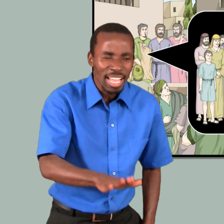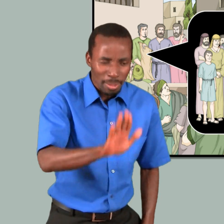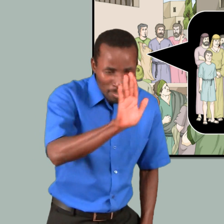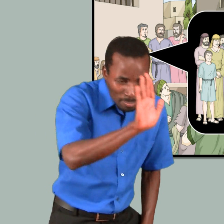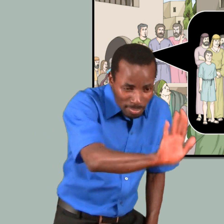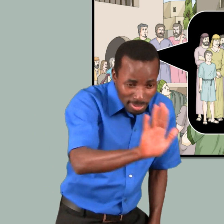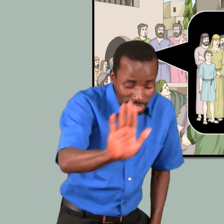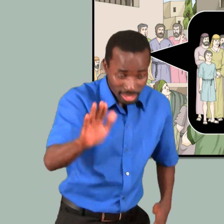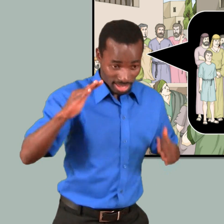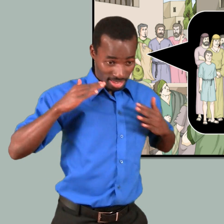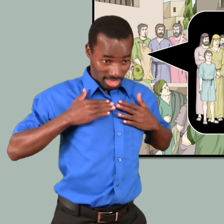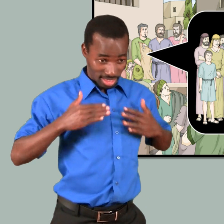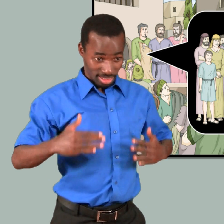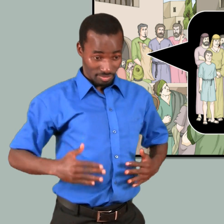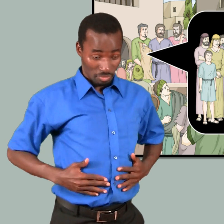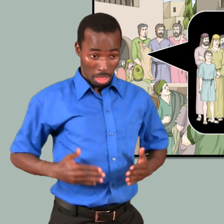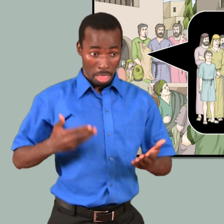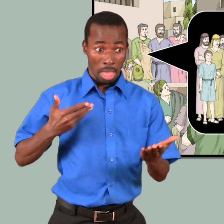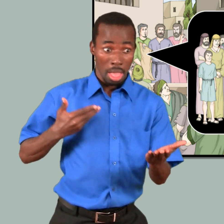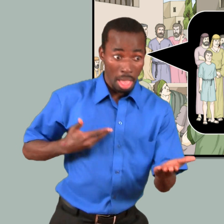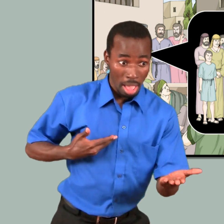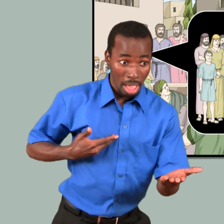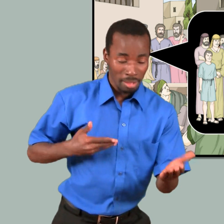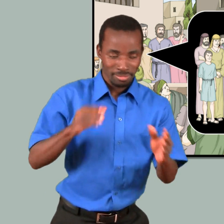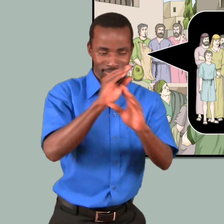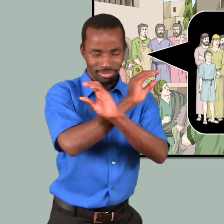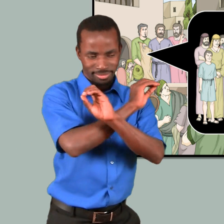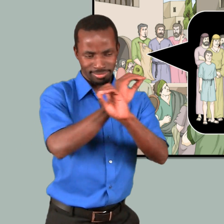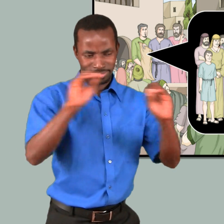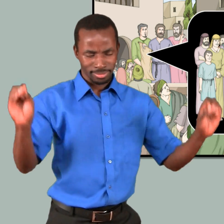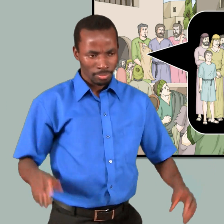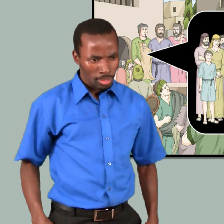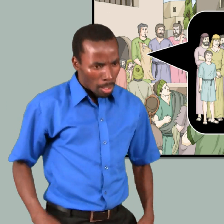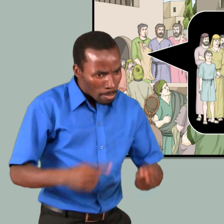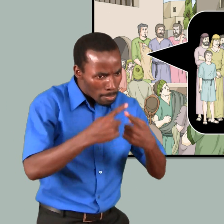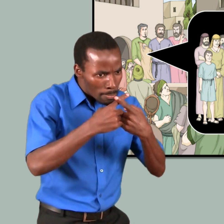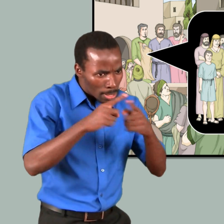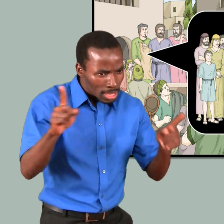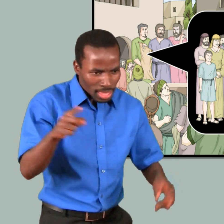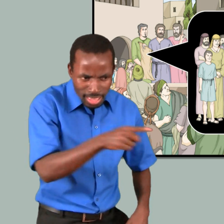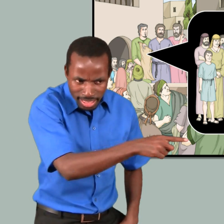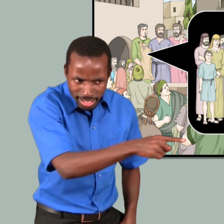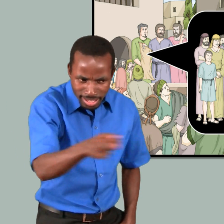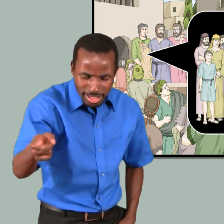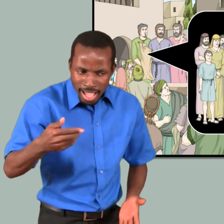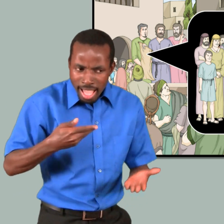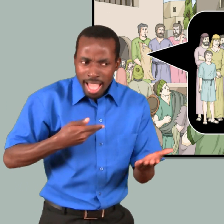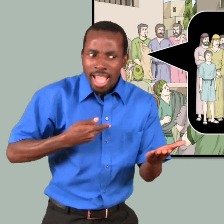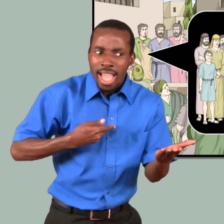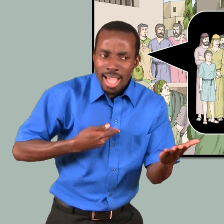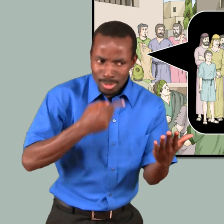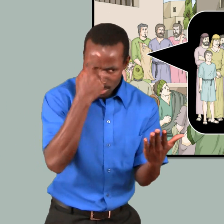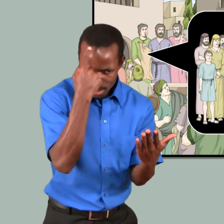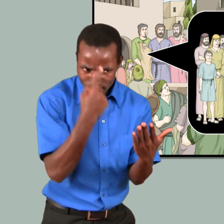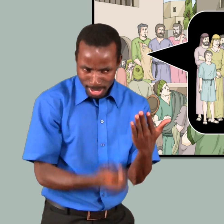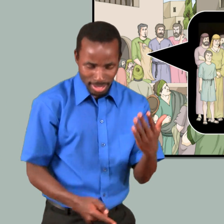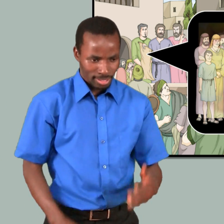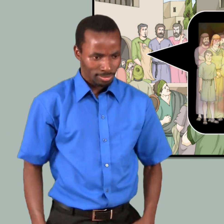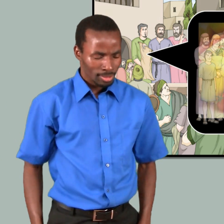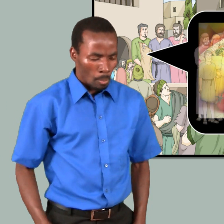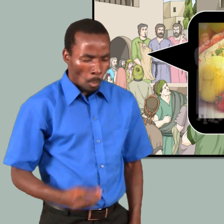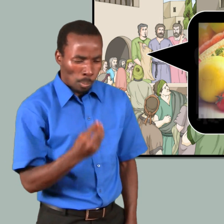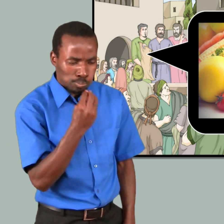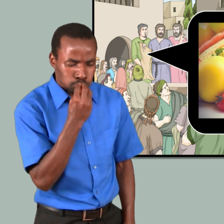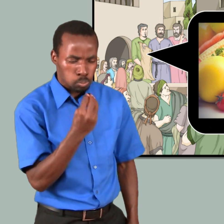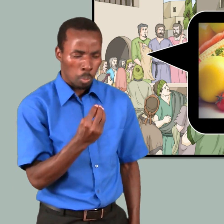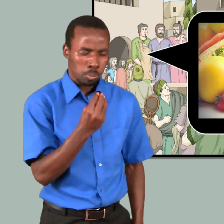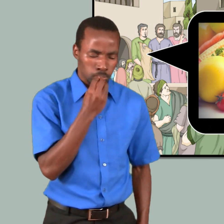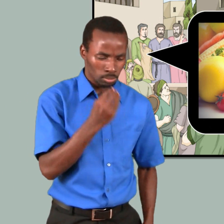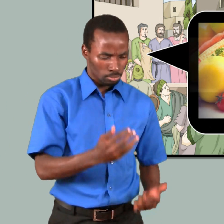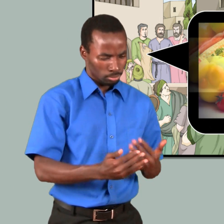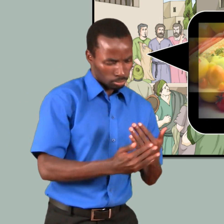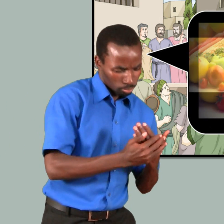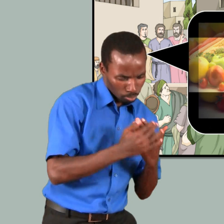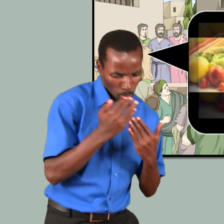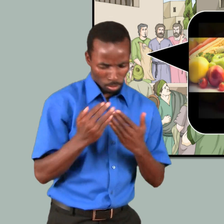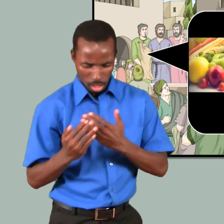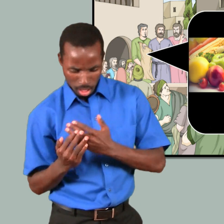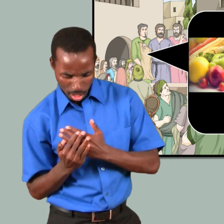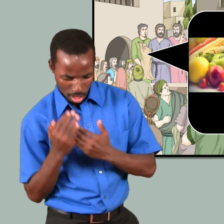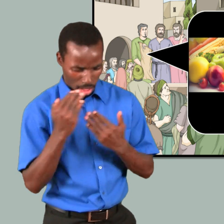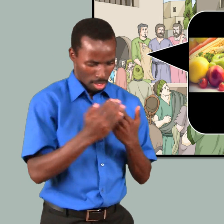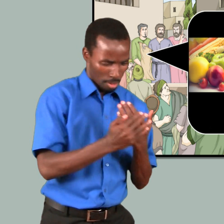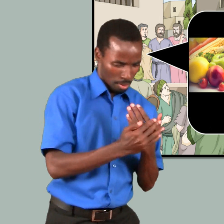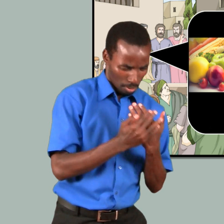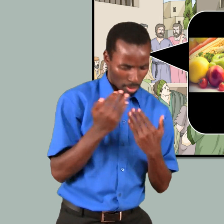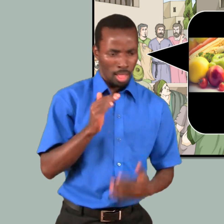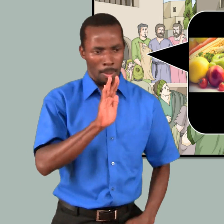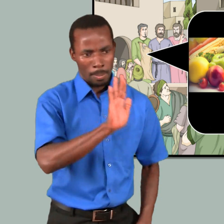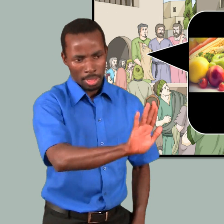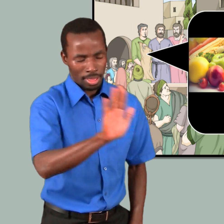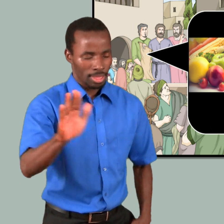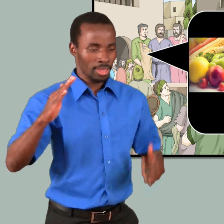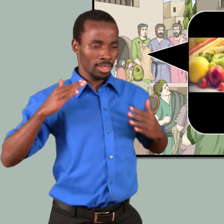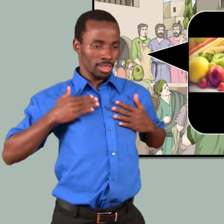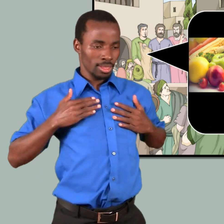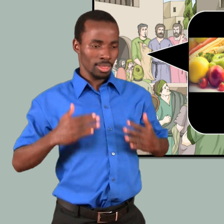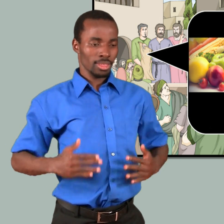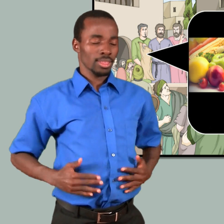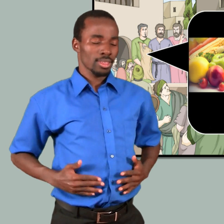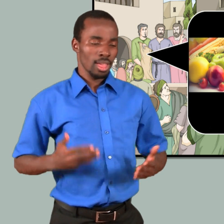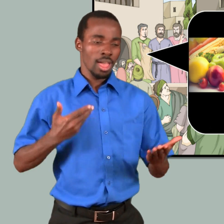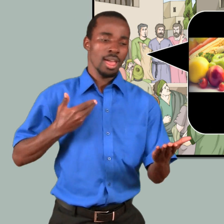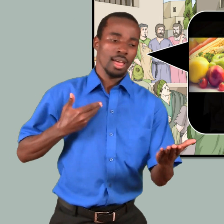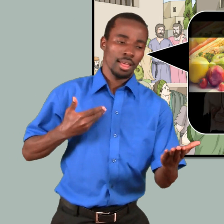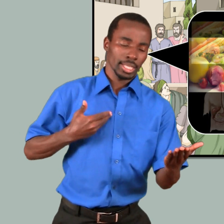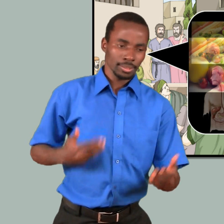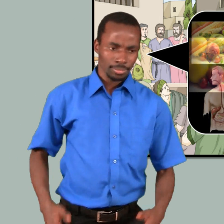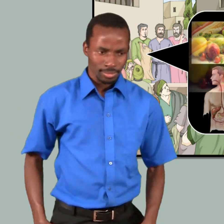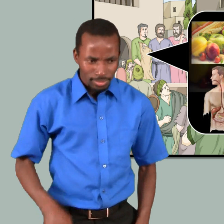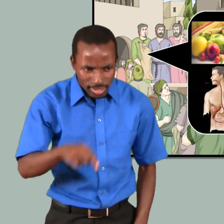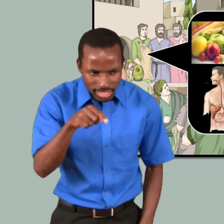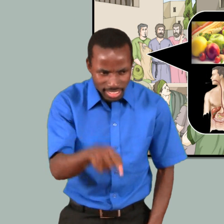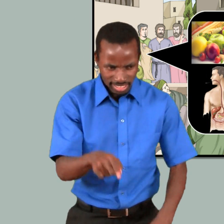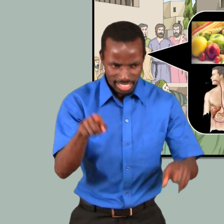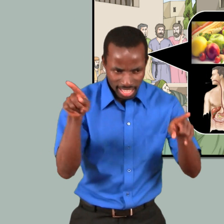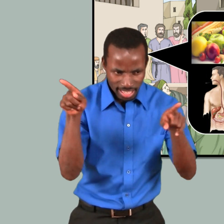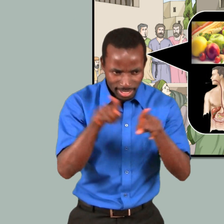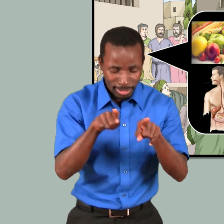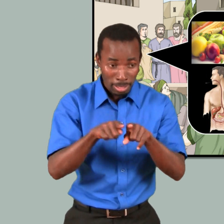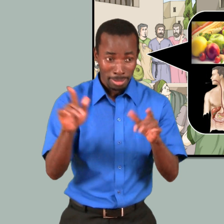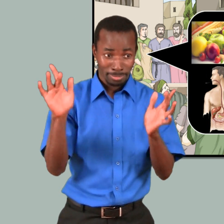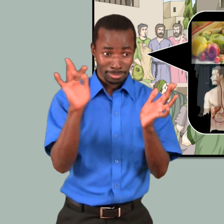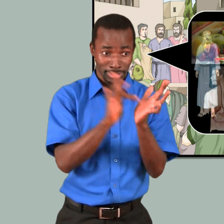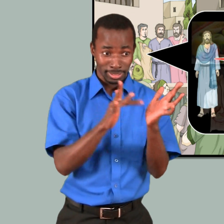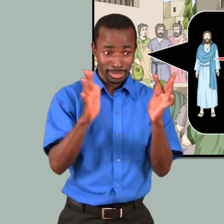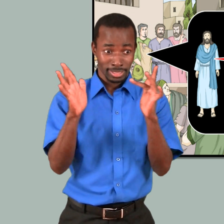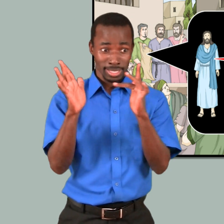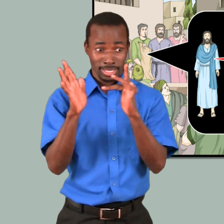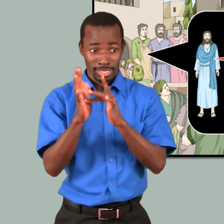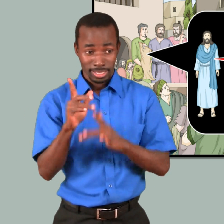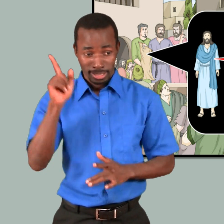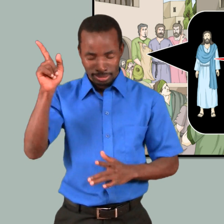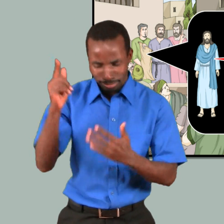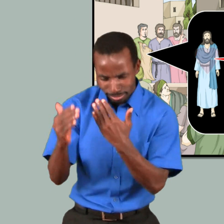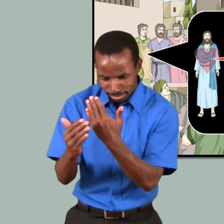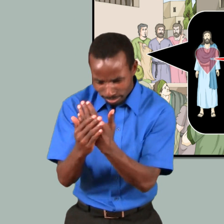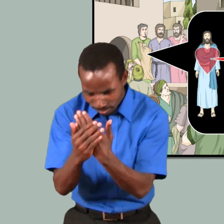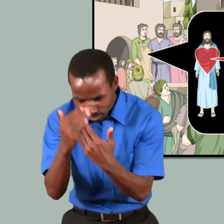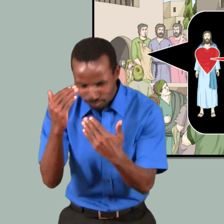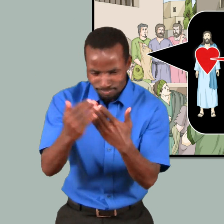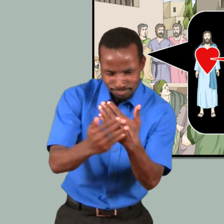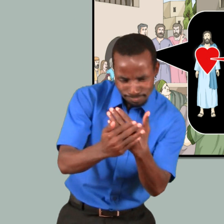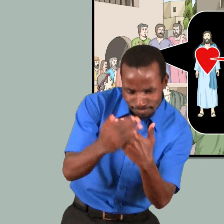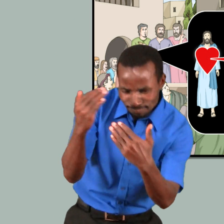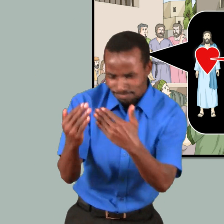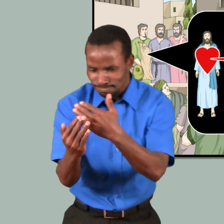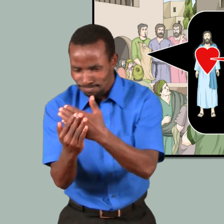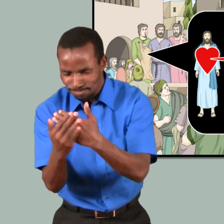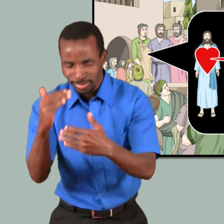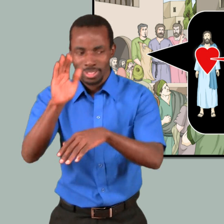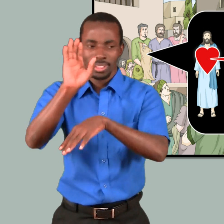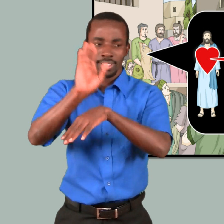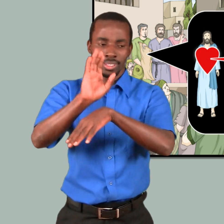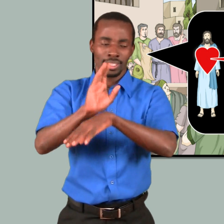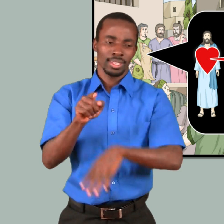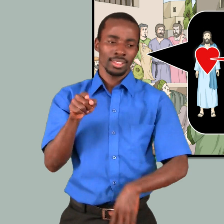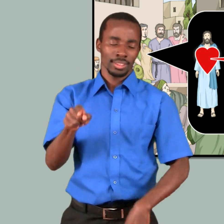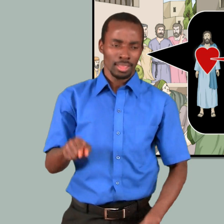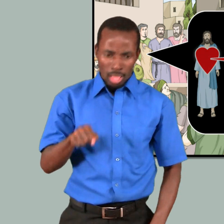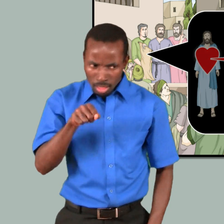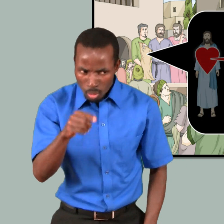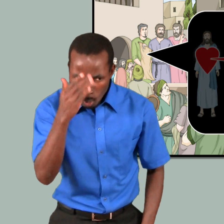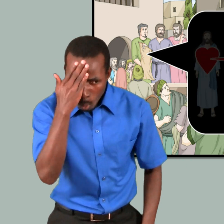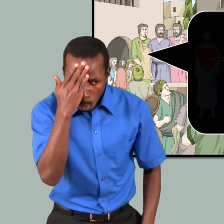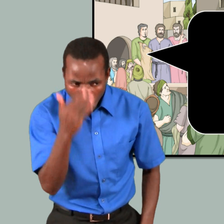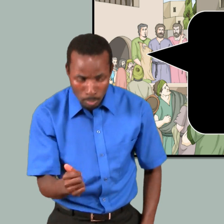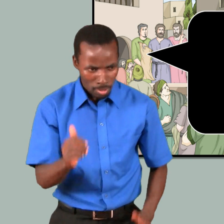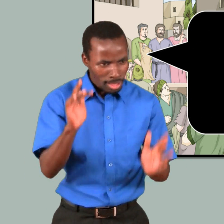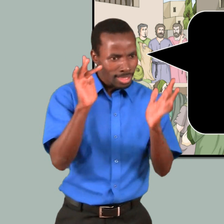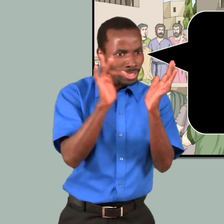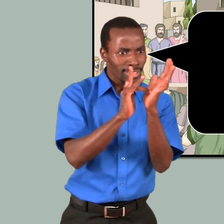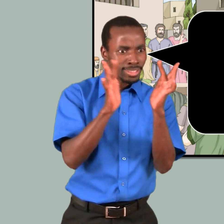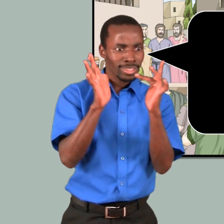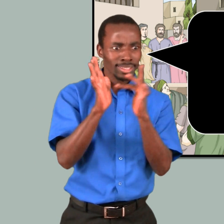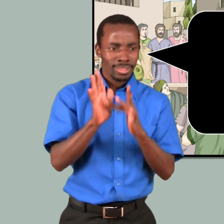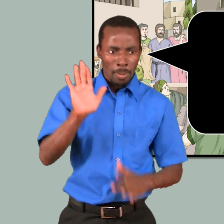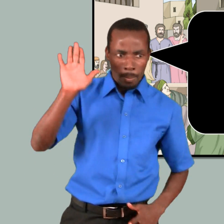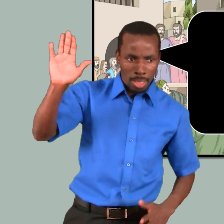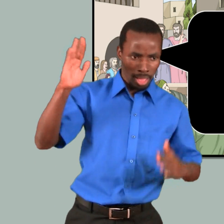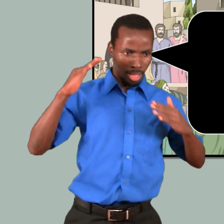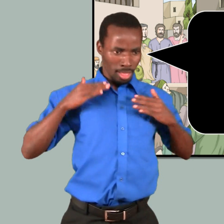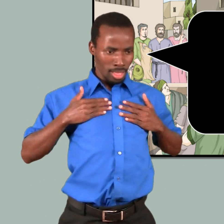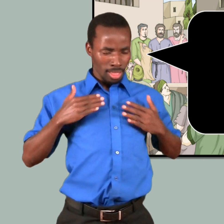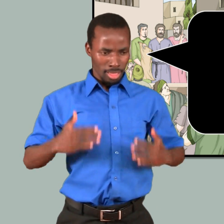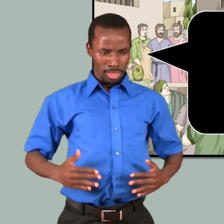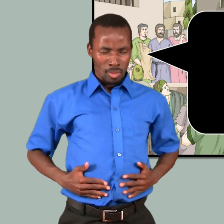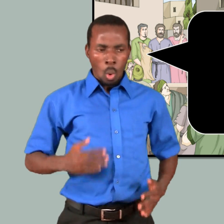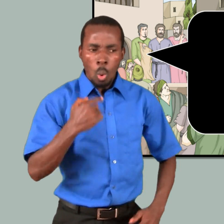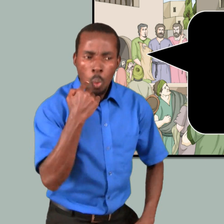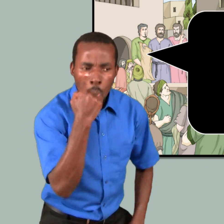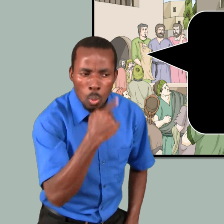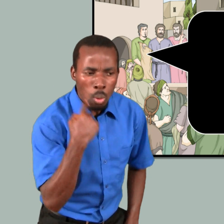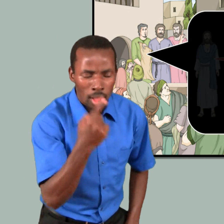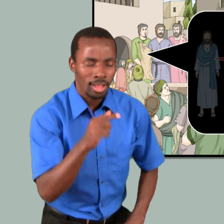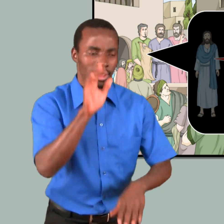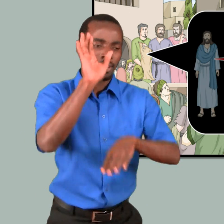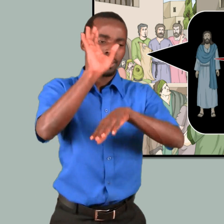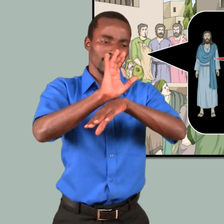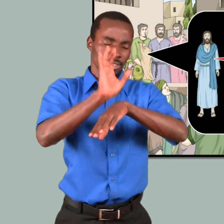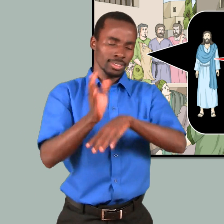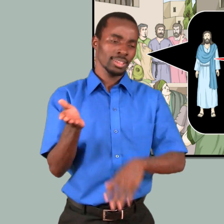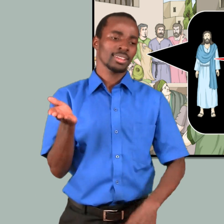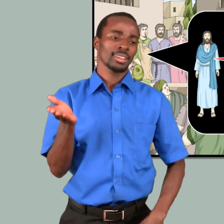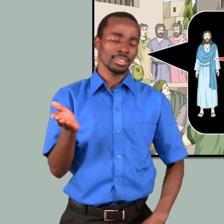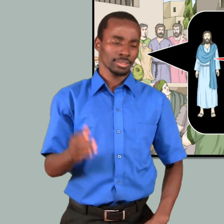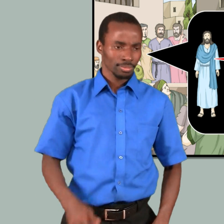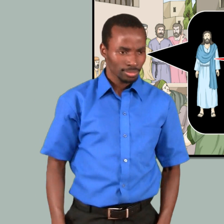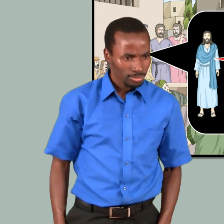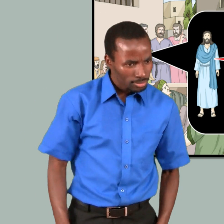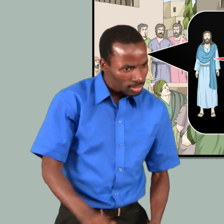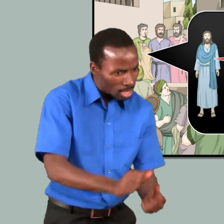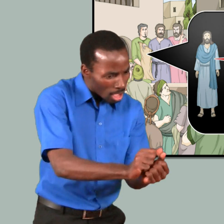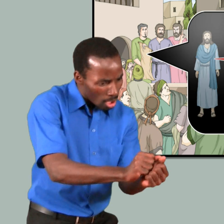Indeed, no one ever hated his own body, but he nourishes and cherishes it, just as Christ does the church.